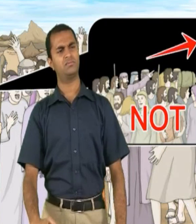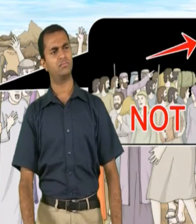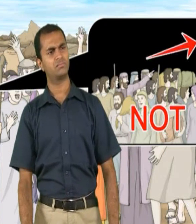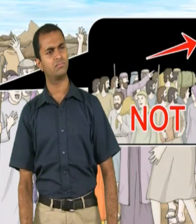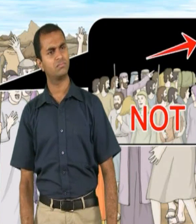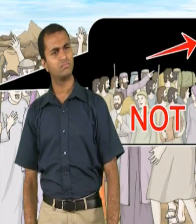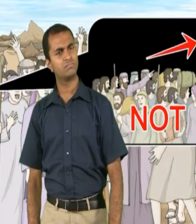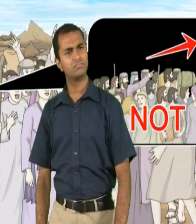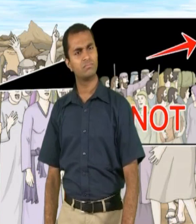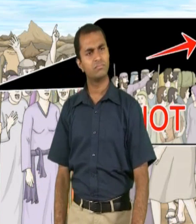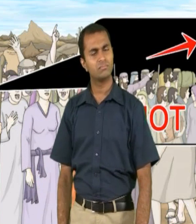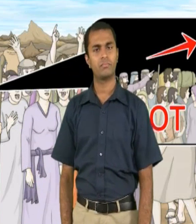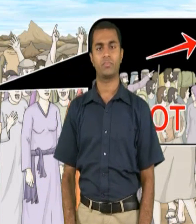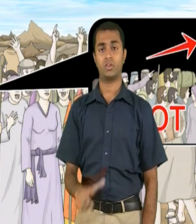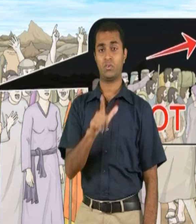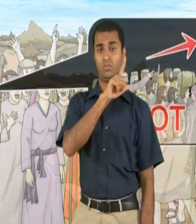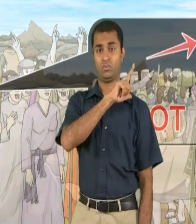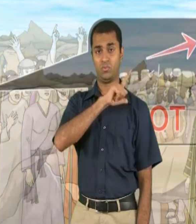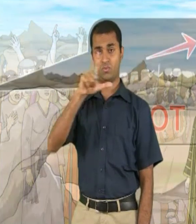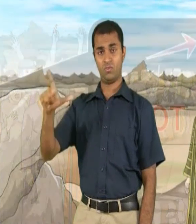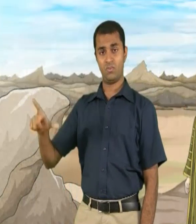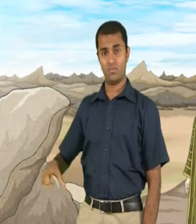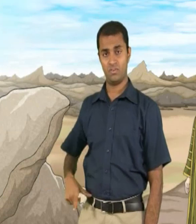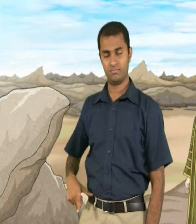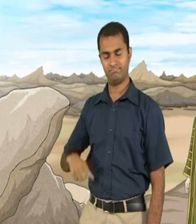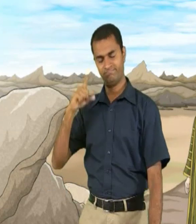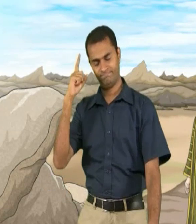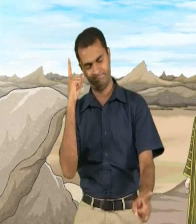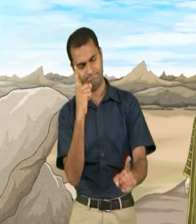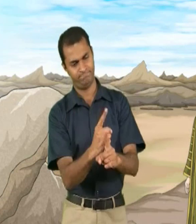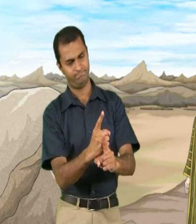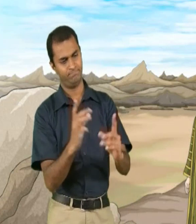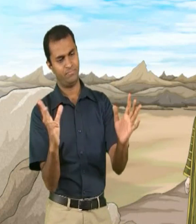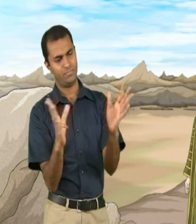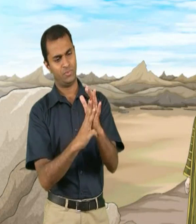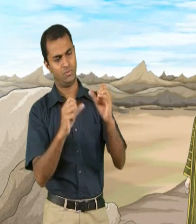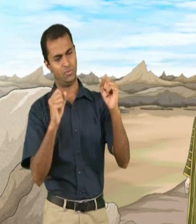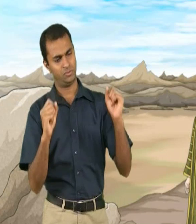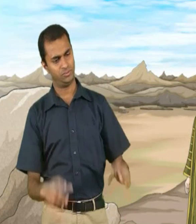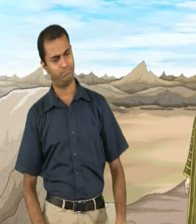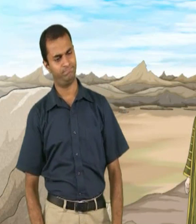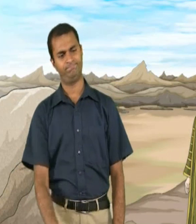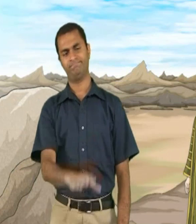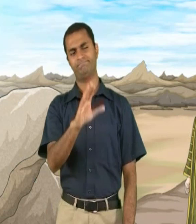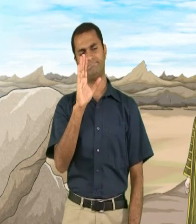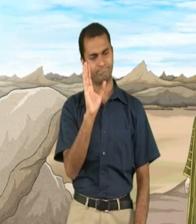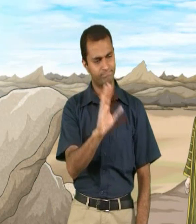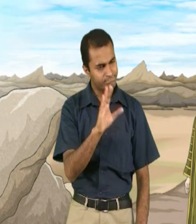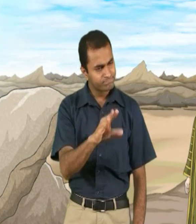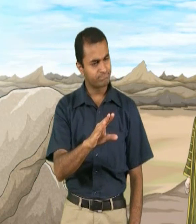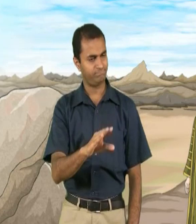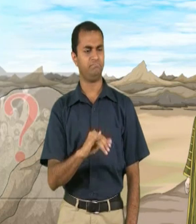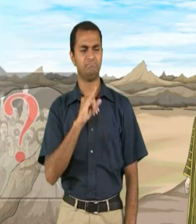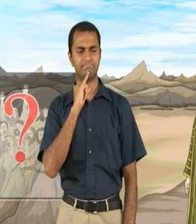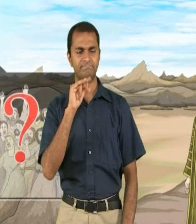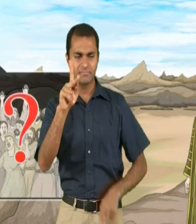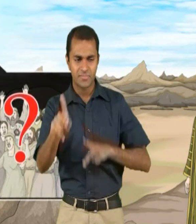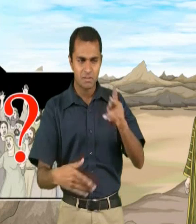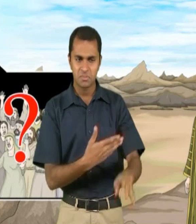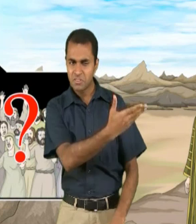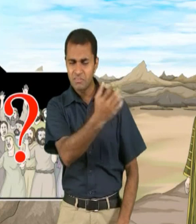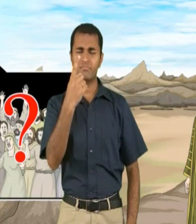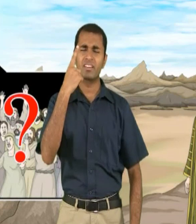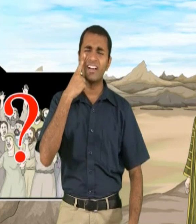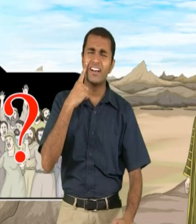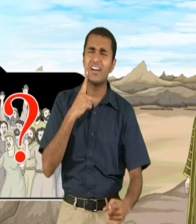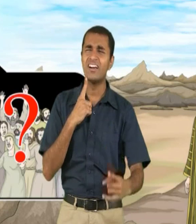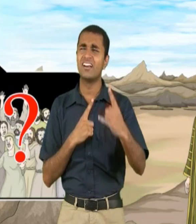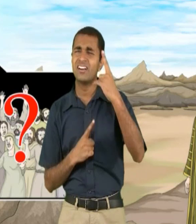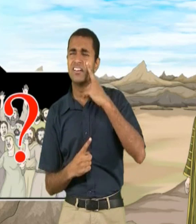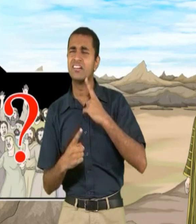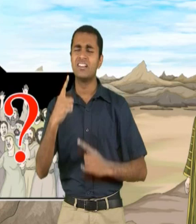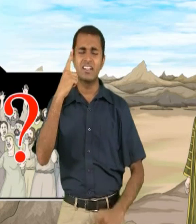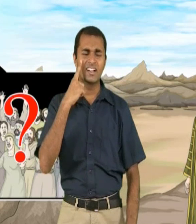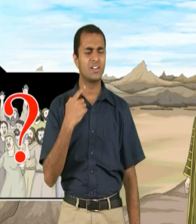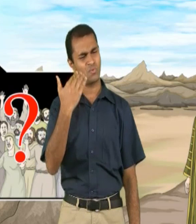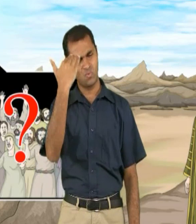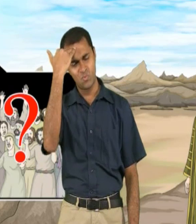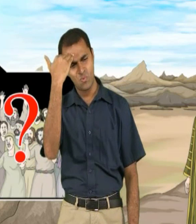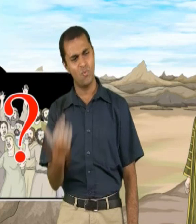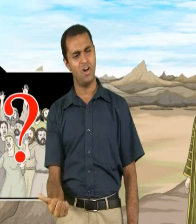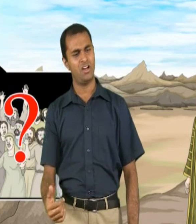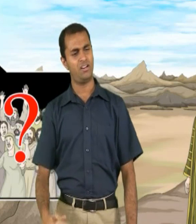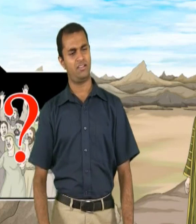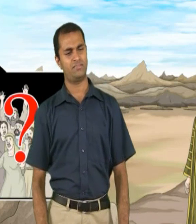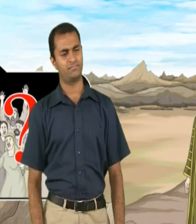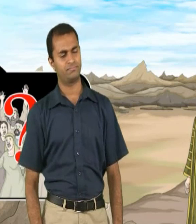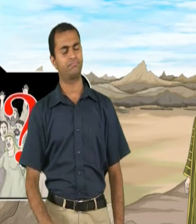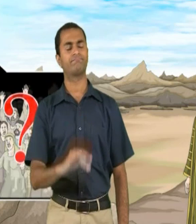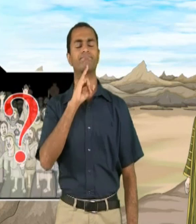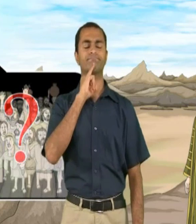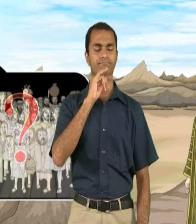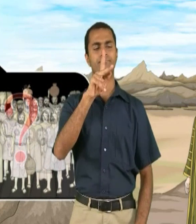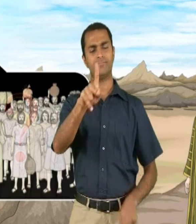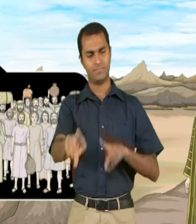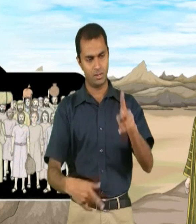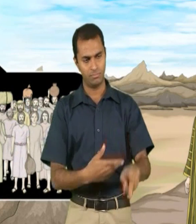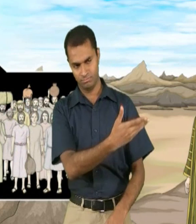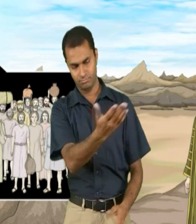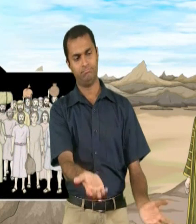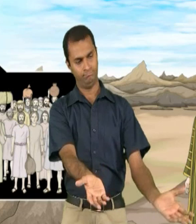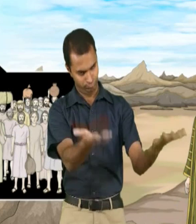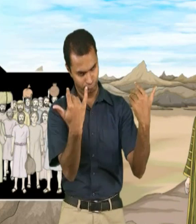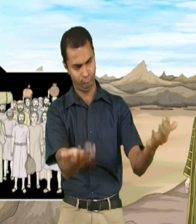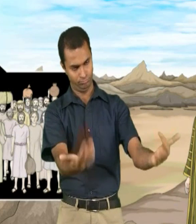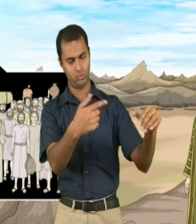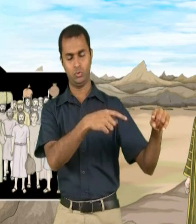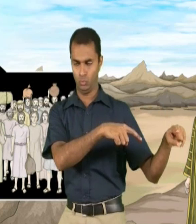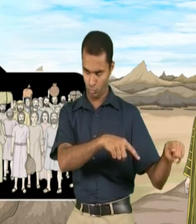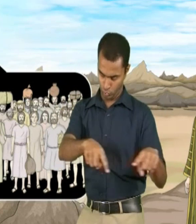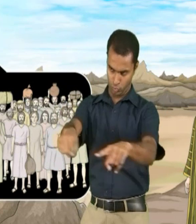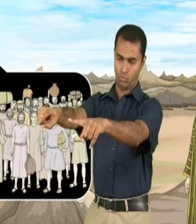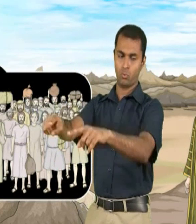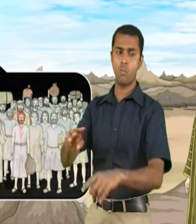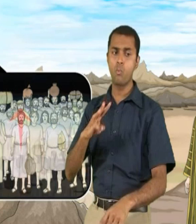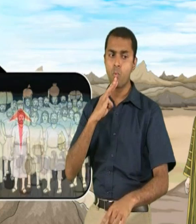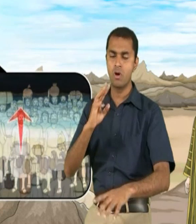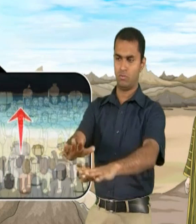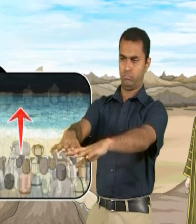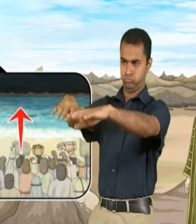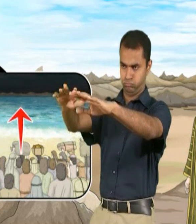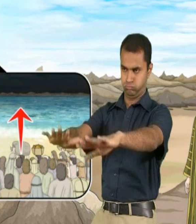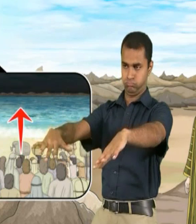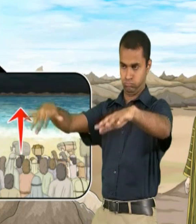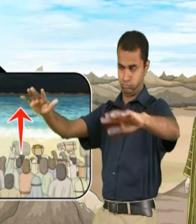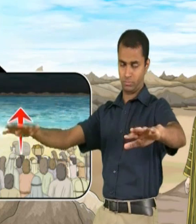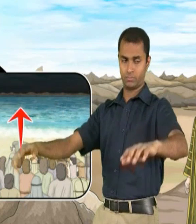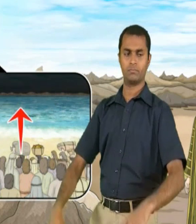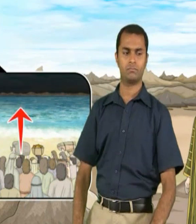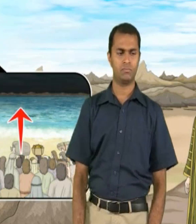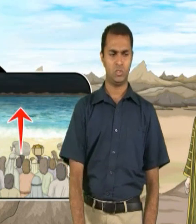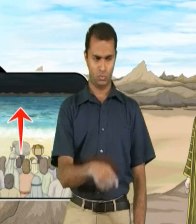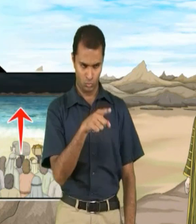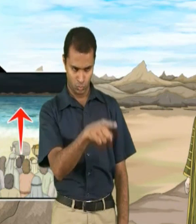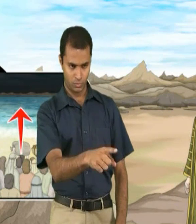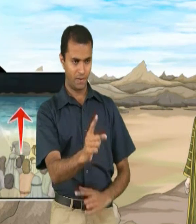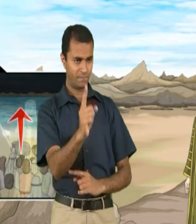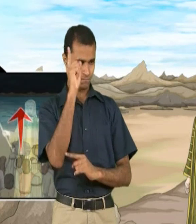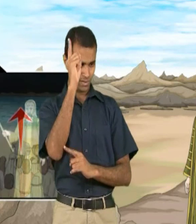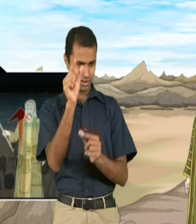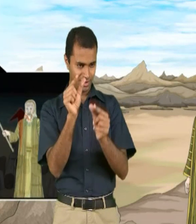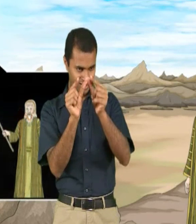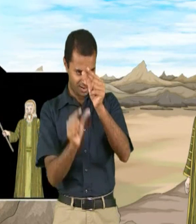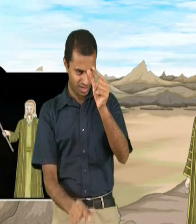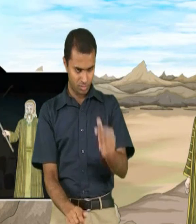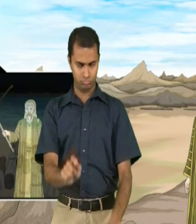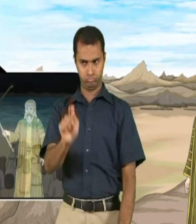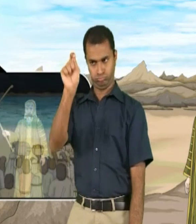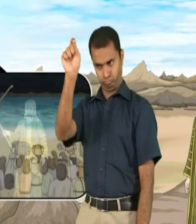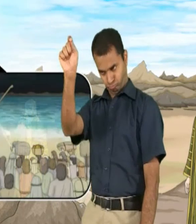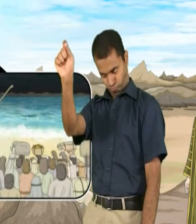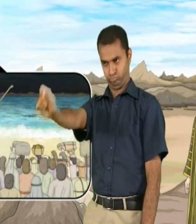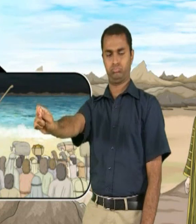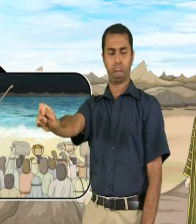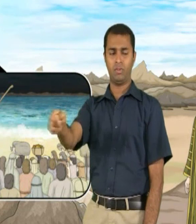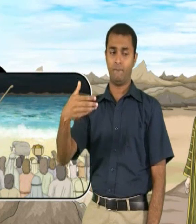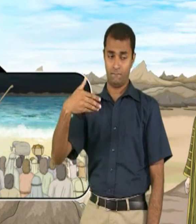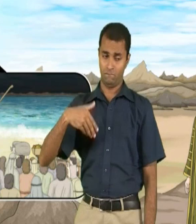Then the LORD said to Moses, “Why are you crying out to Me? Tell the Israelites to go forward.